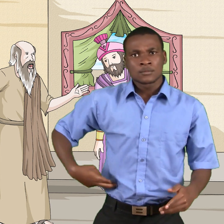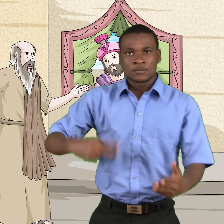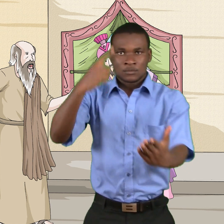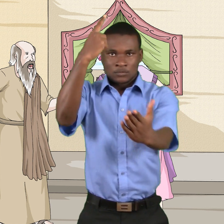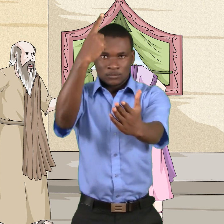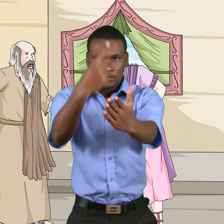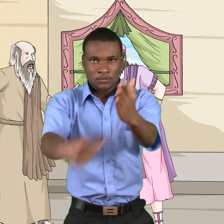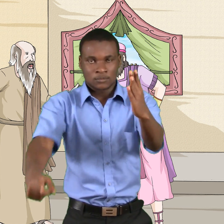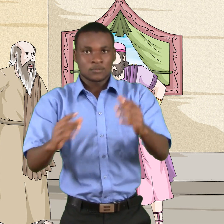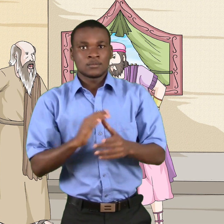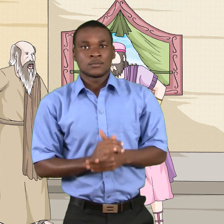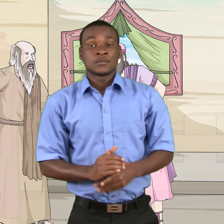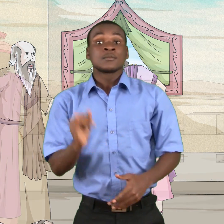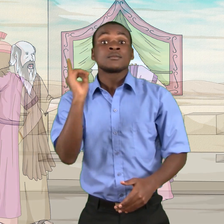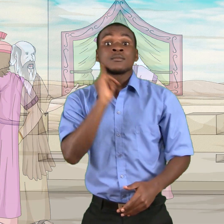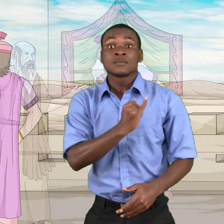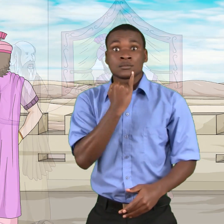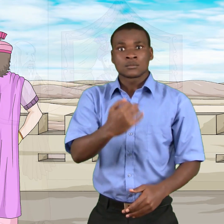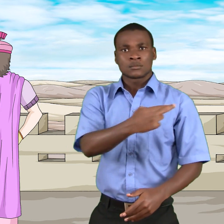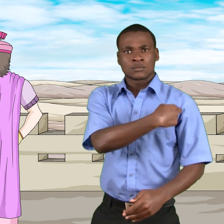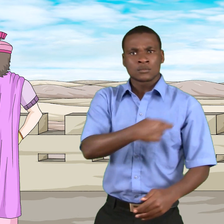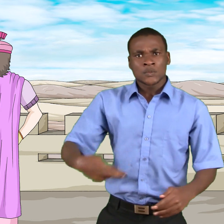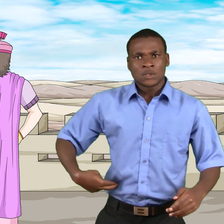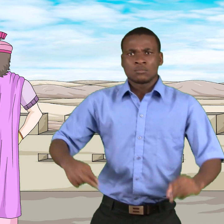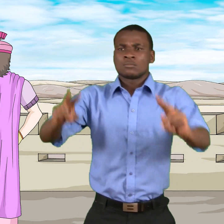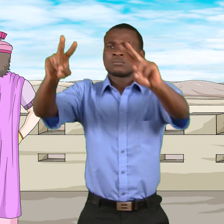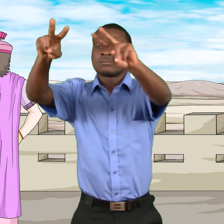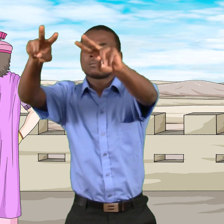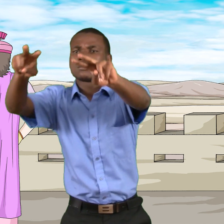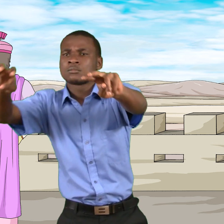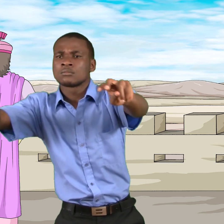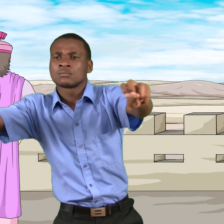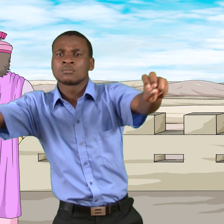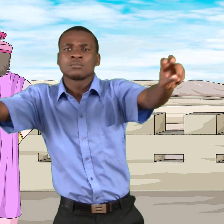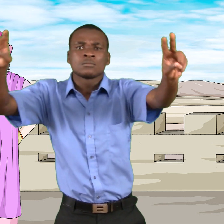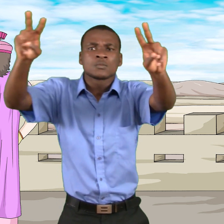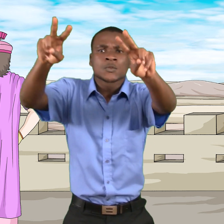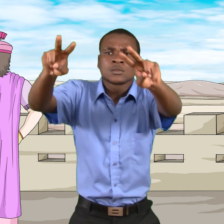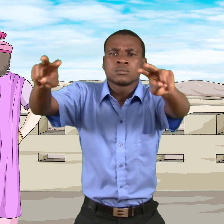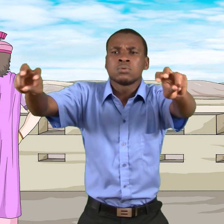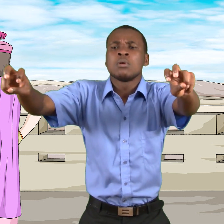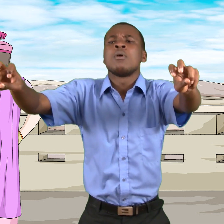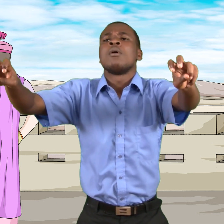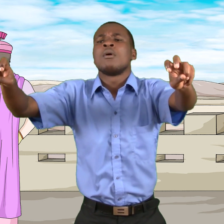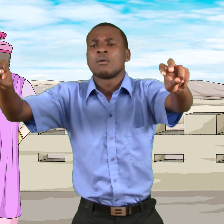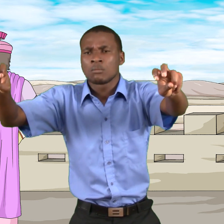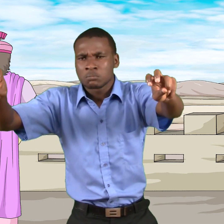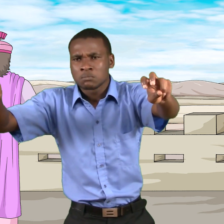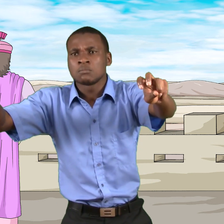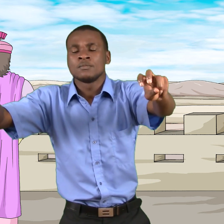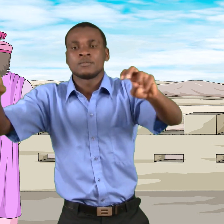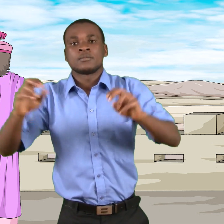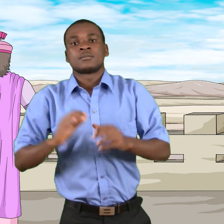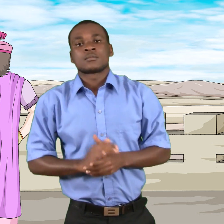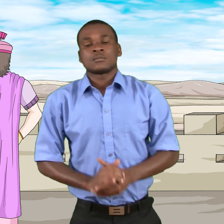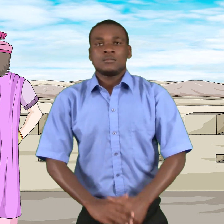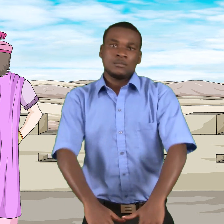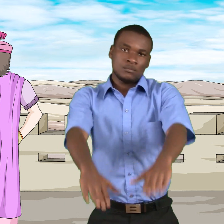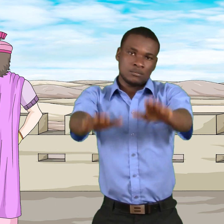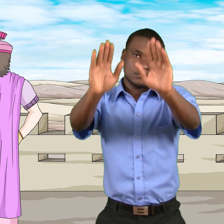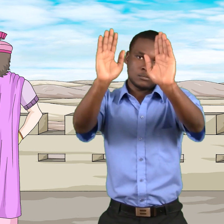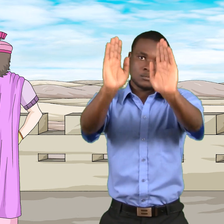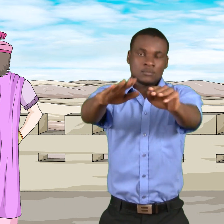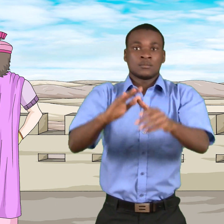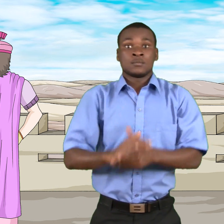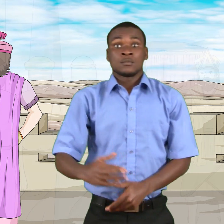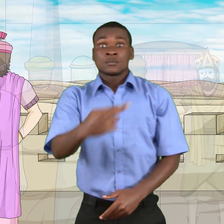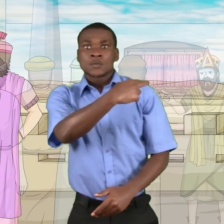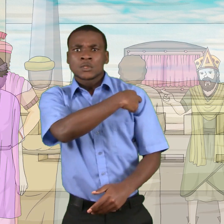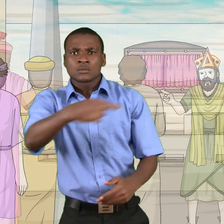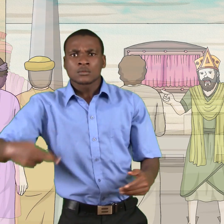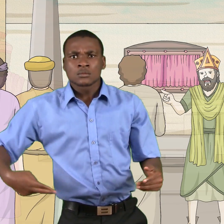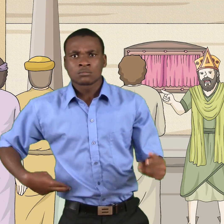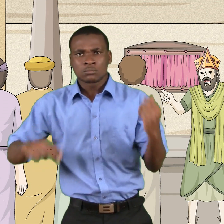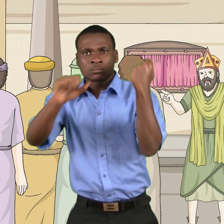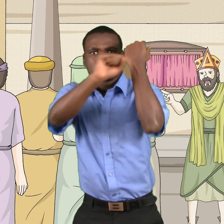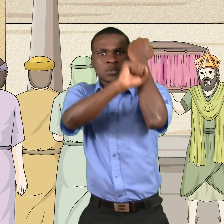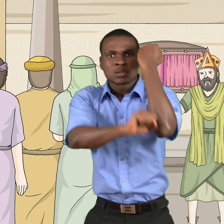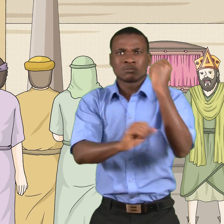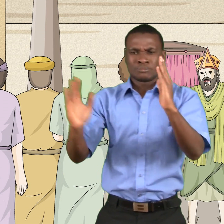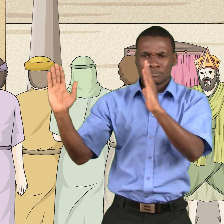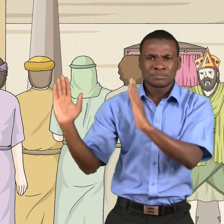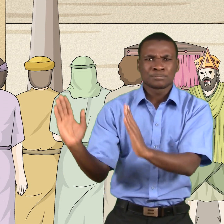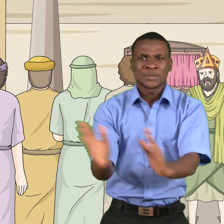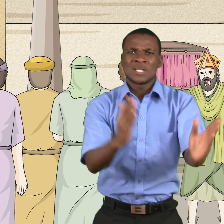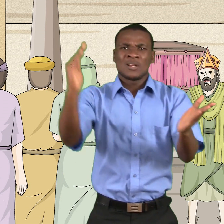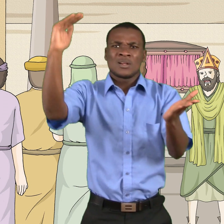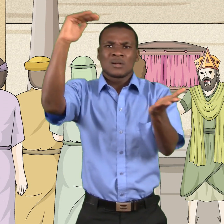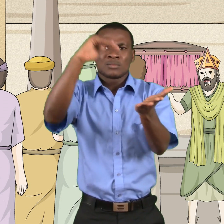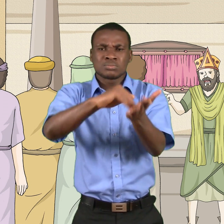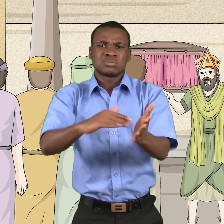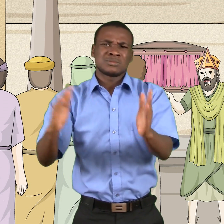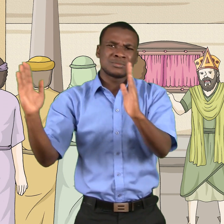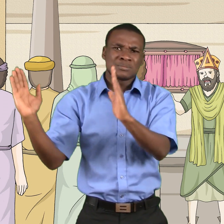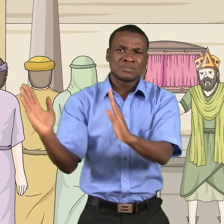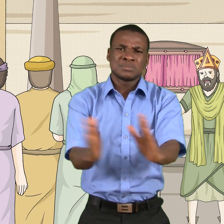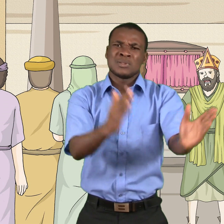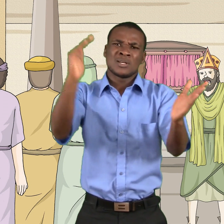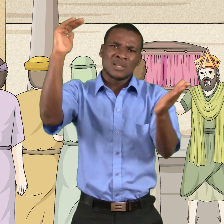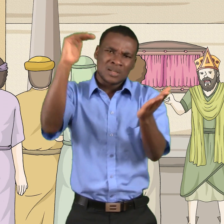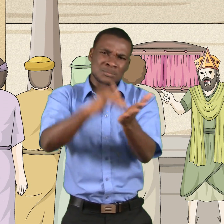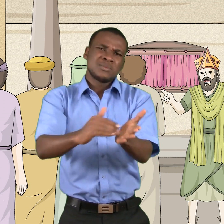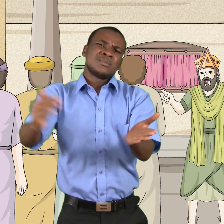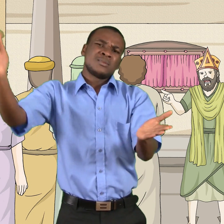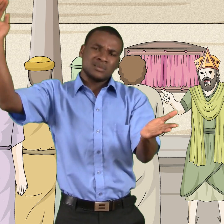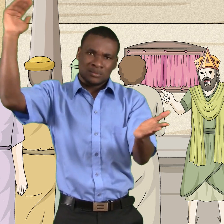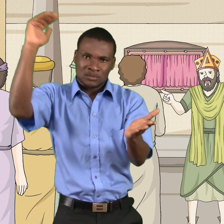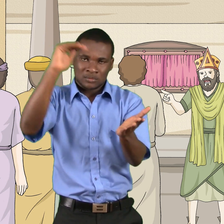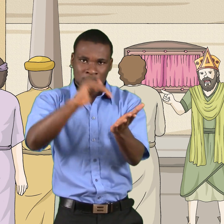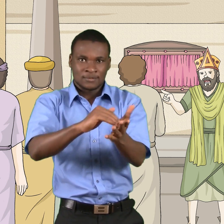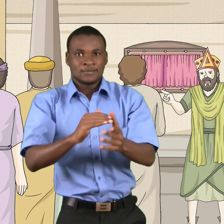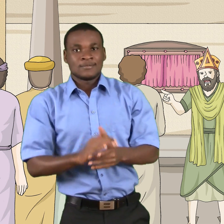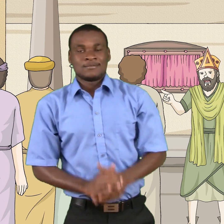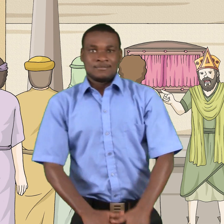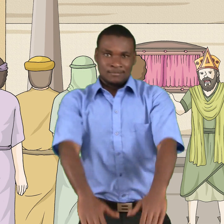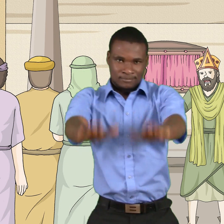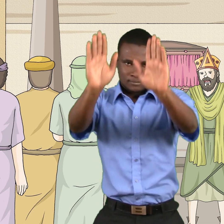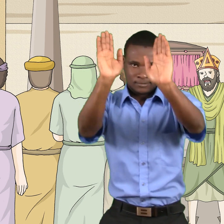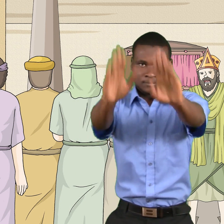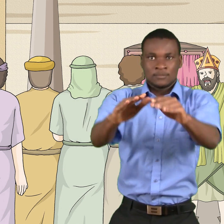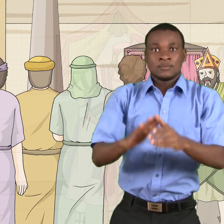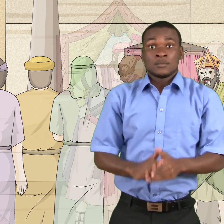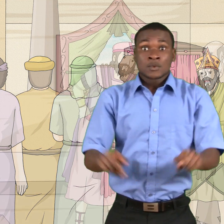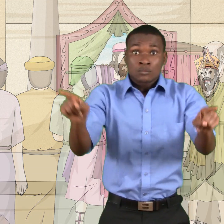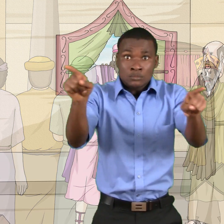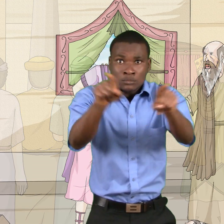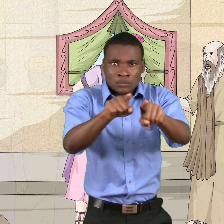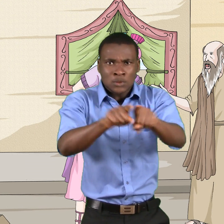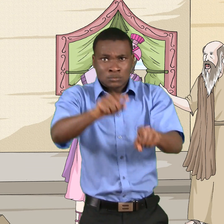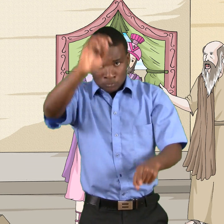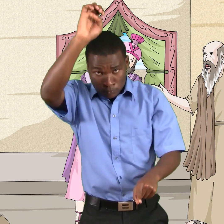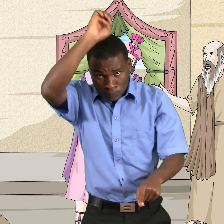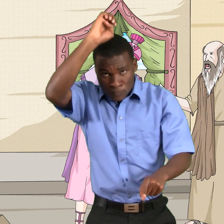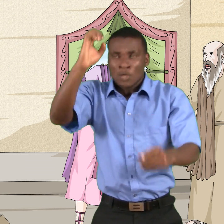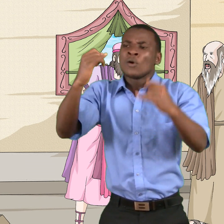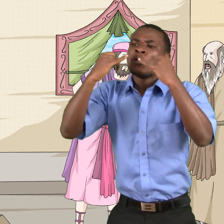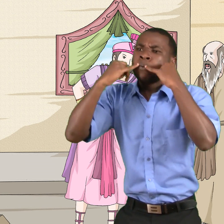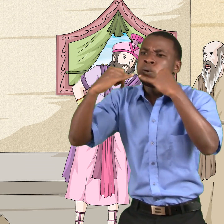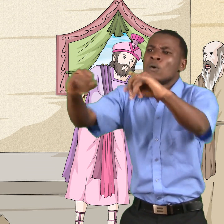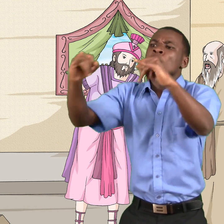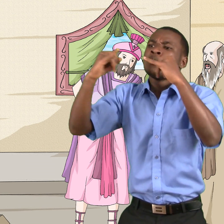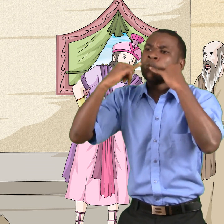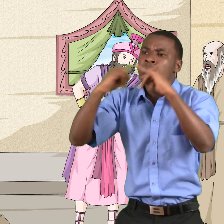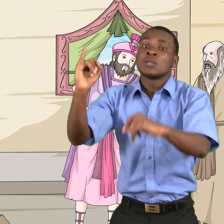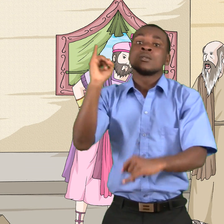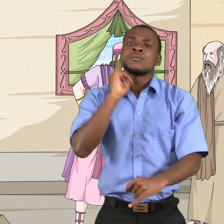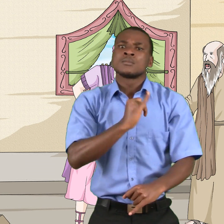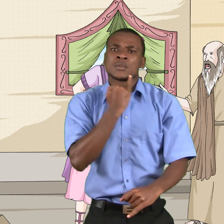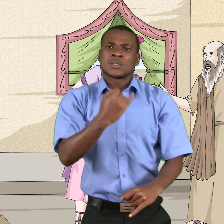So the king of Israel sent word to the place the man of God had pointed out.